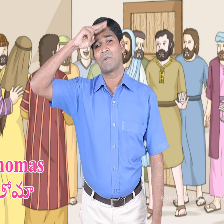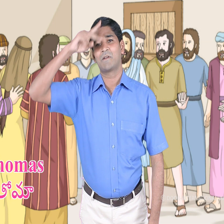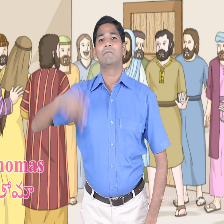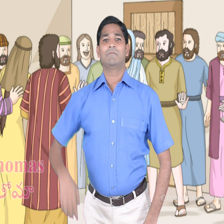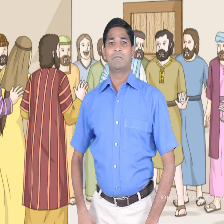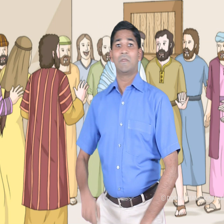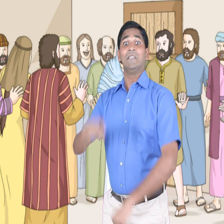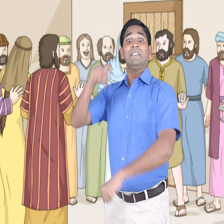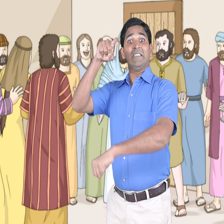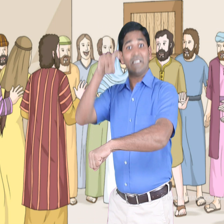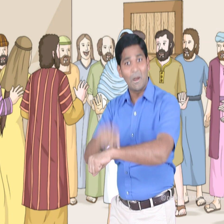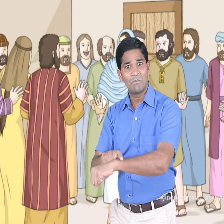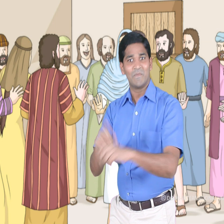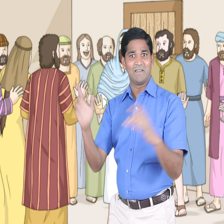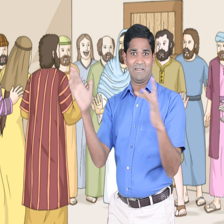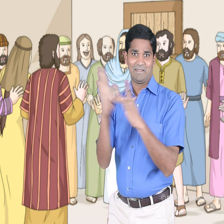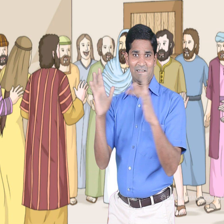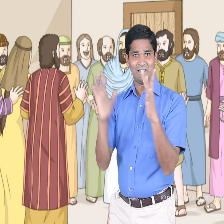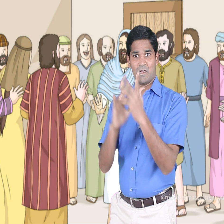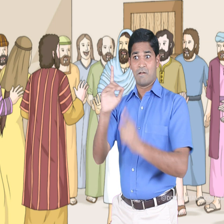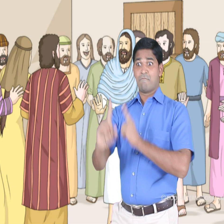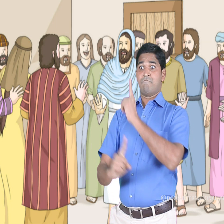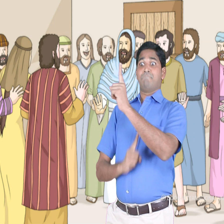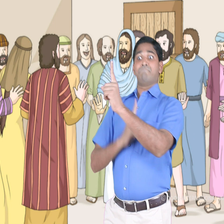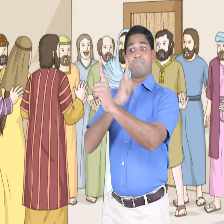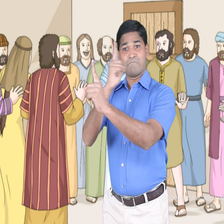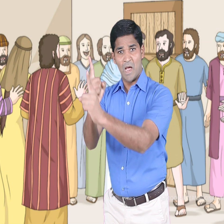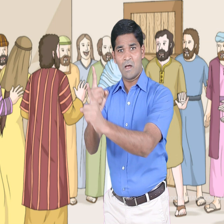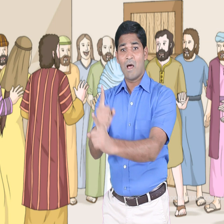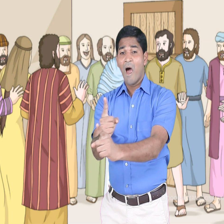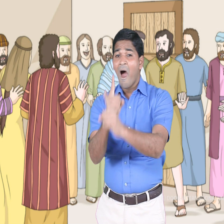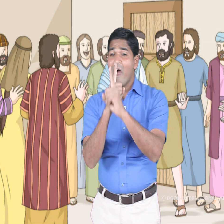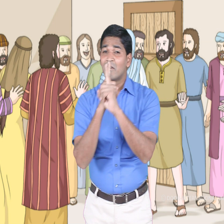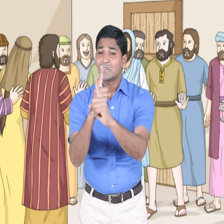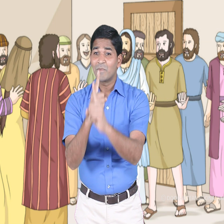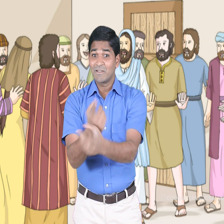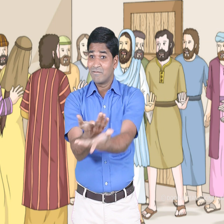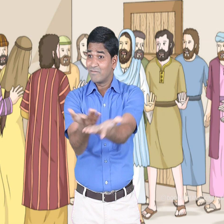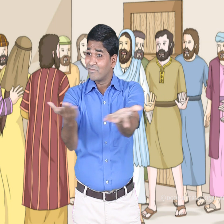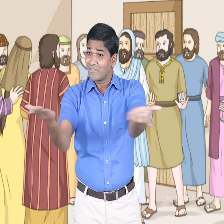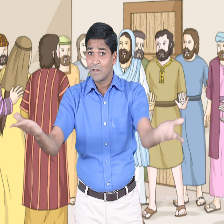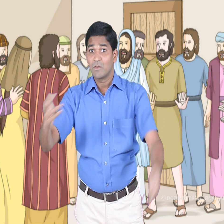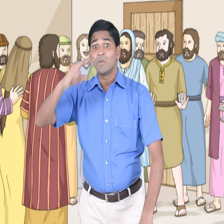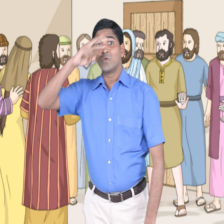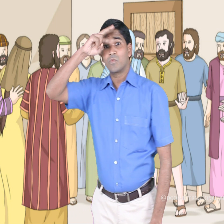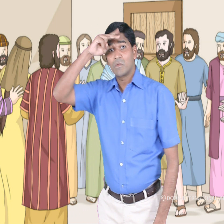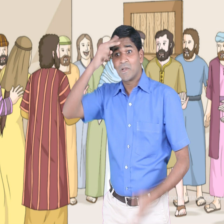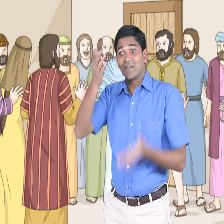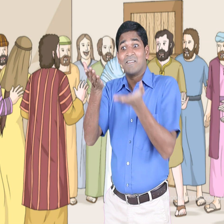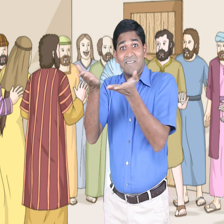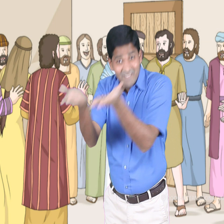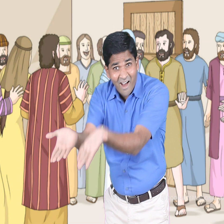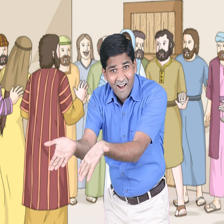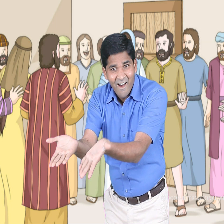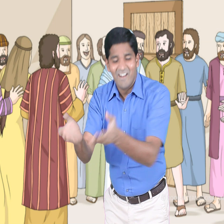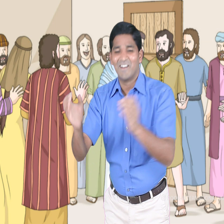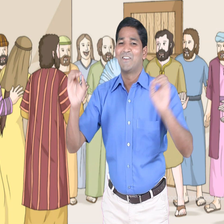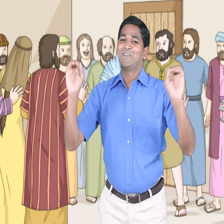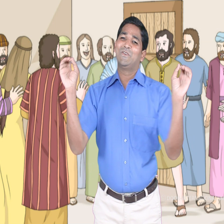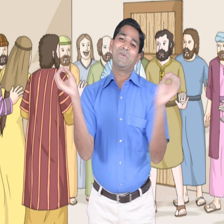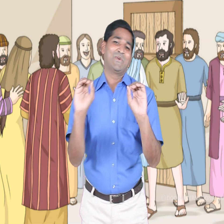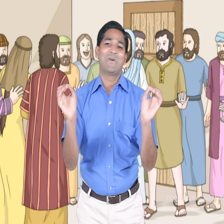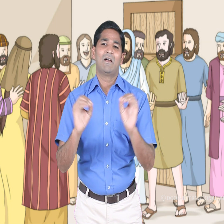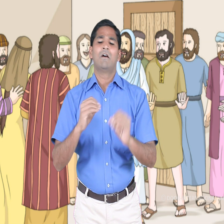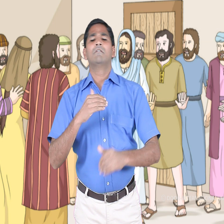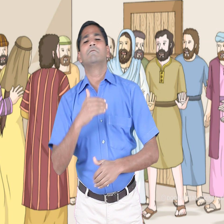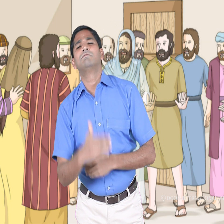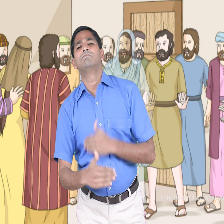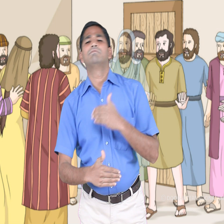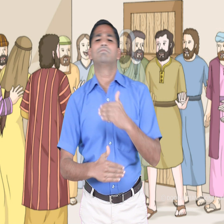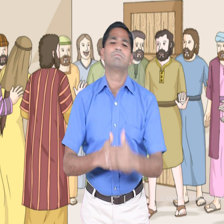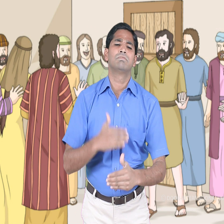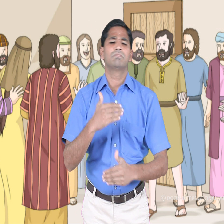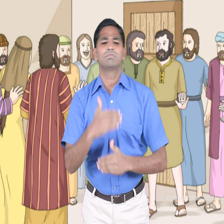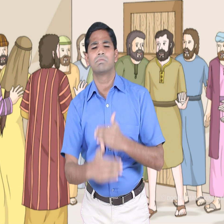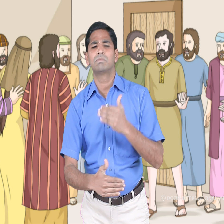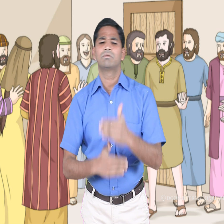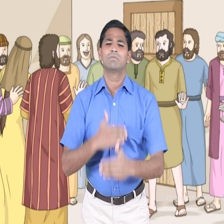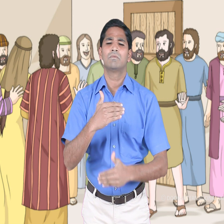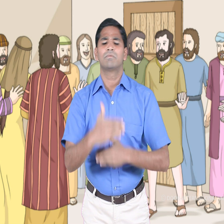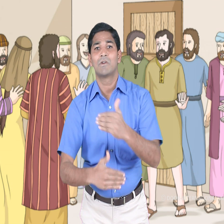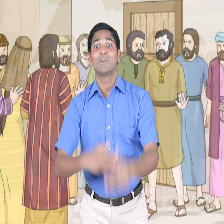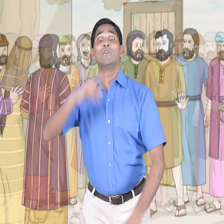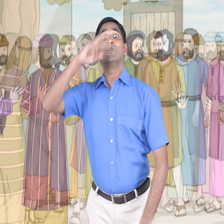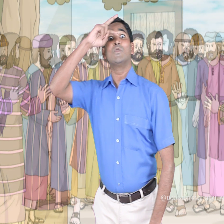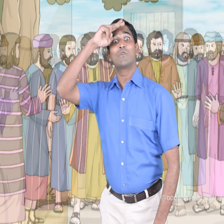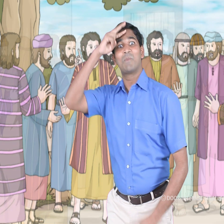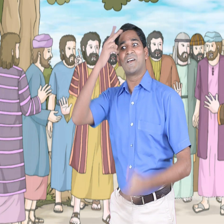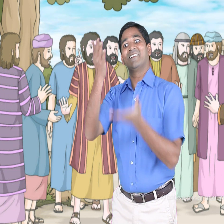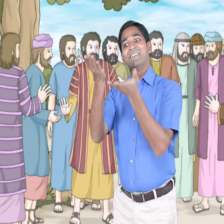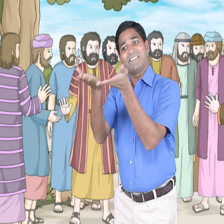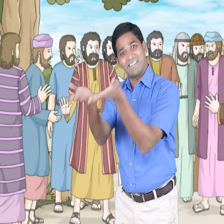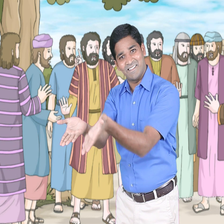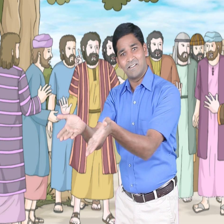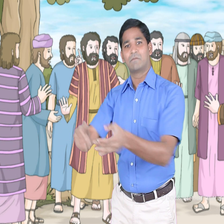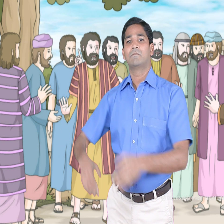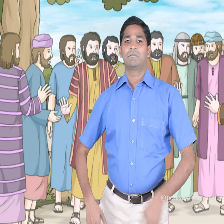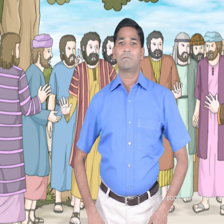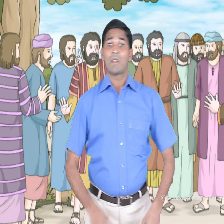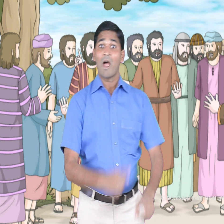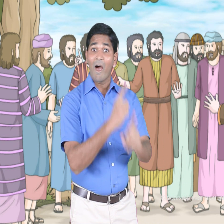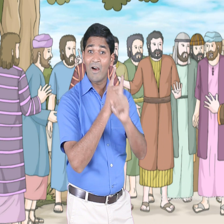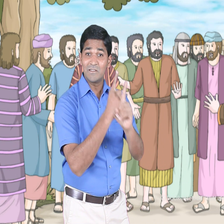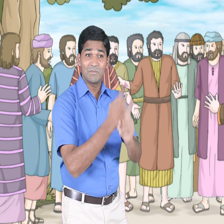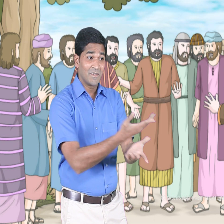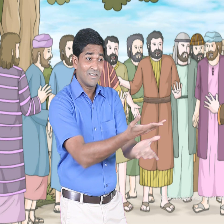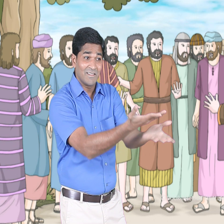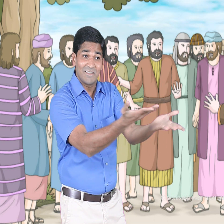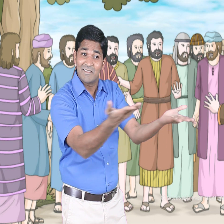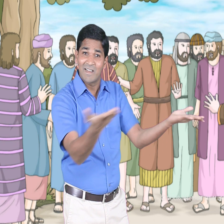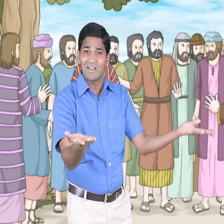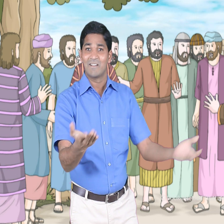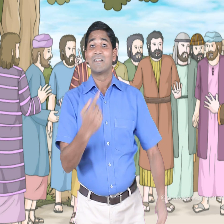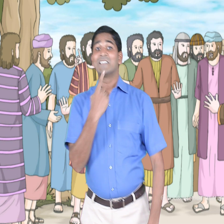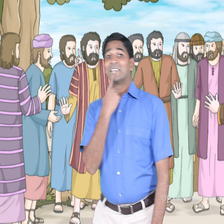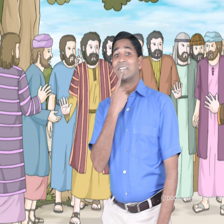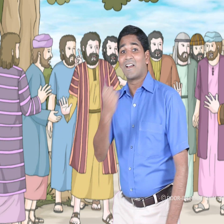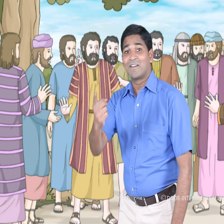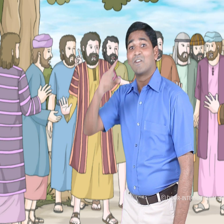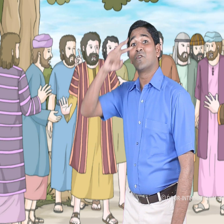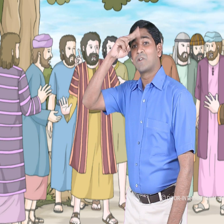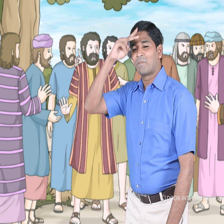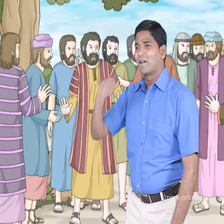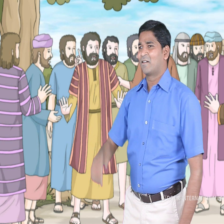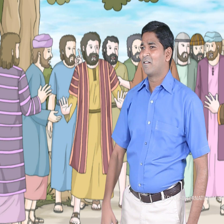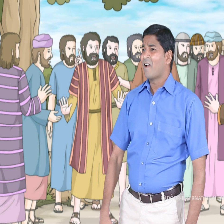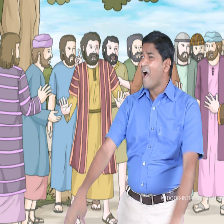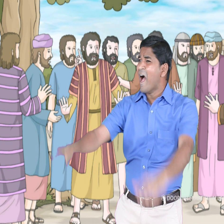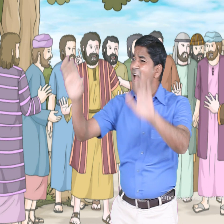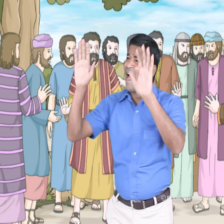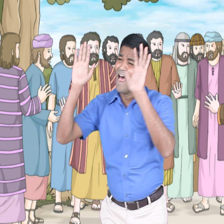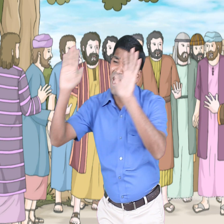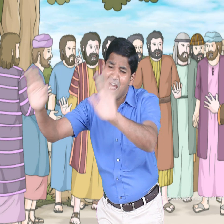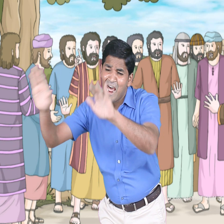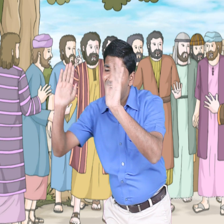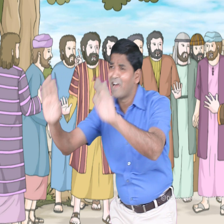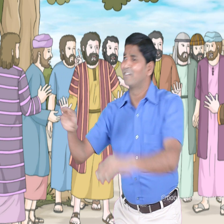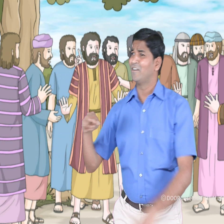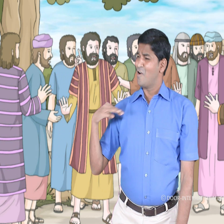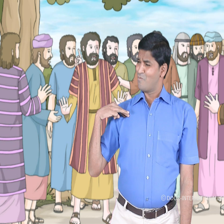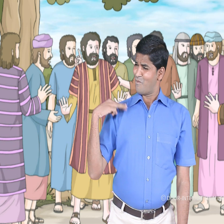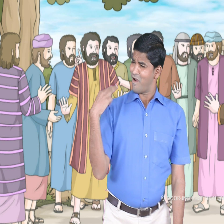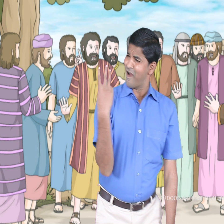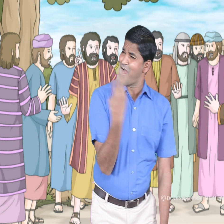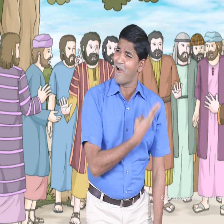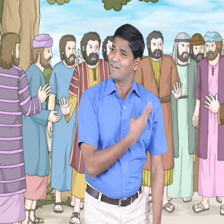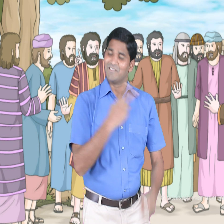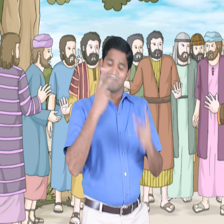So the other disciples told him, “We have seen the Lord!”